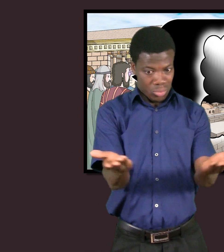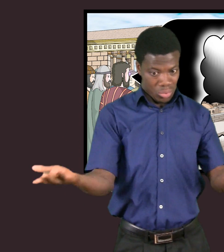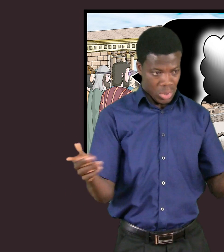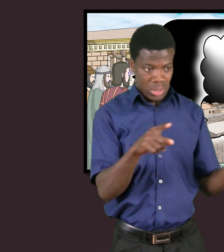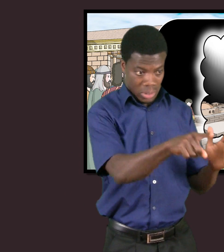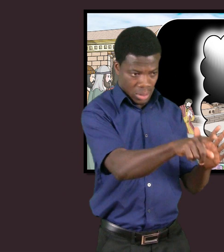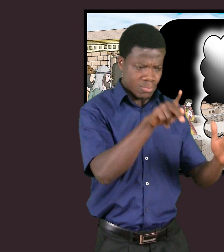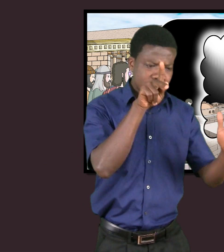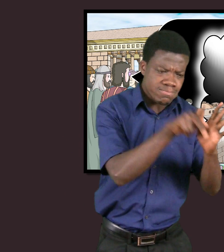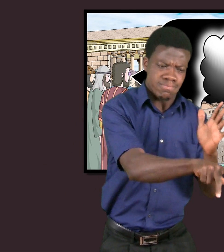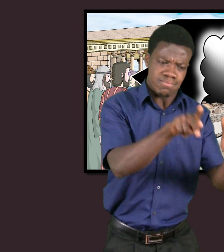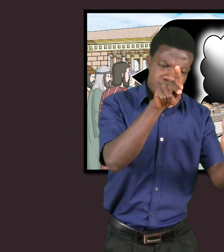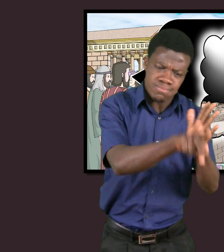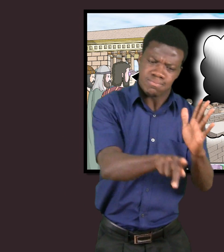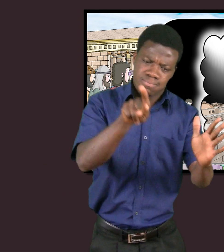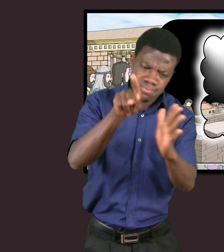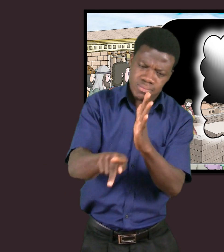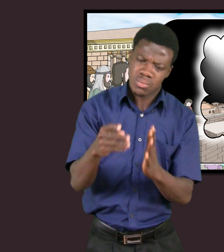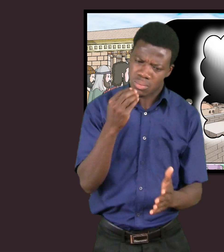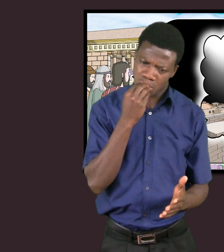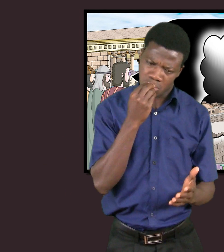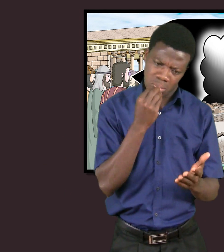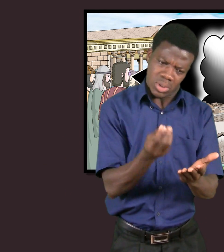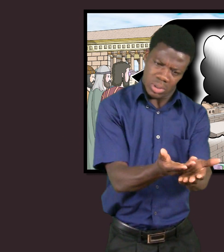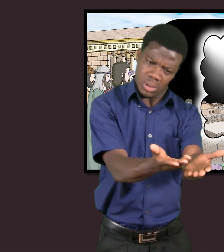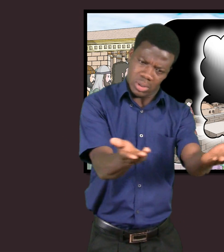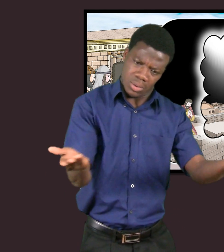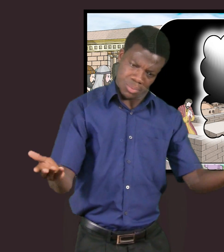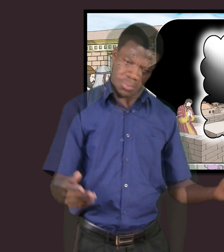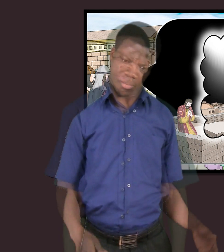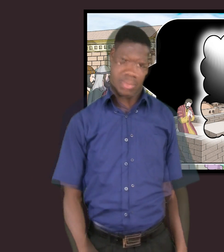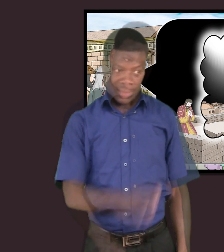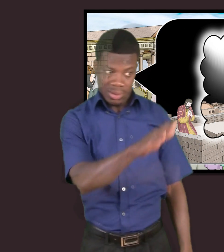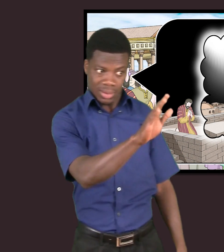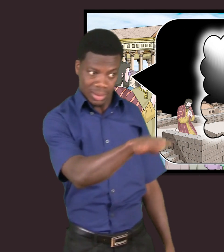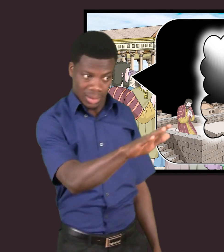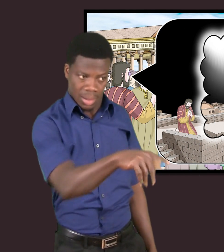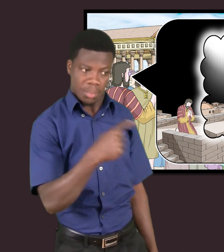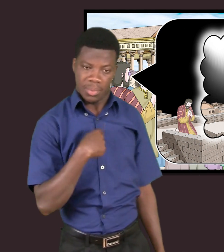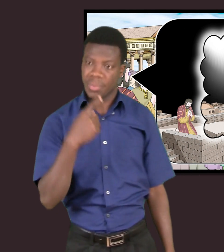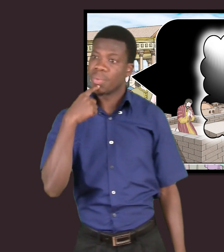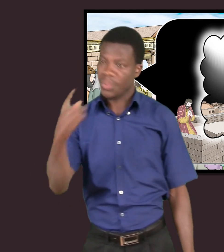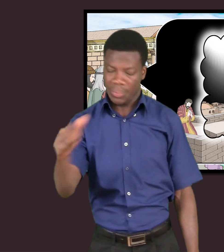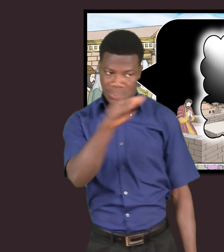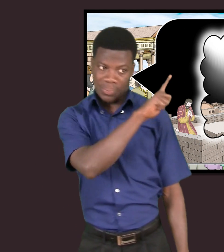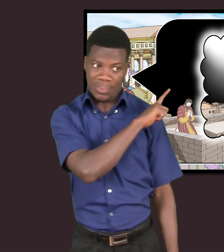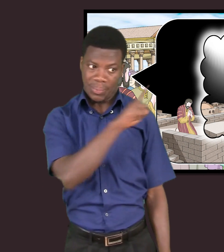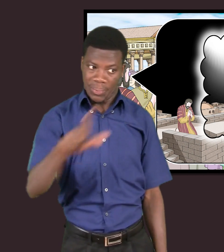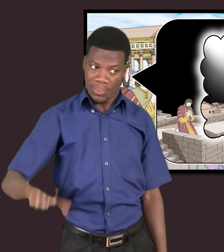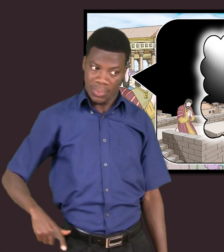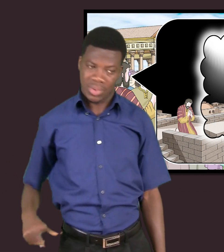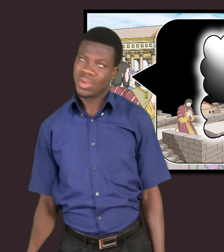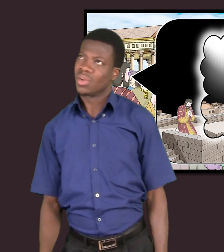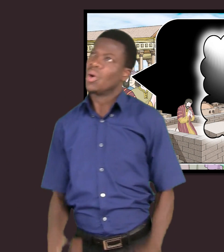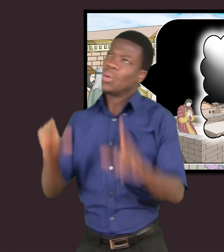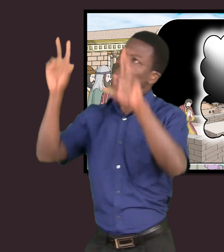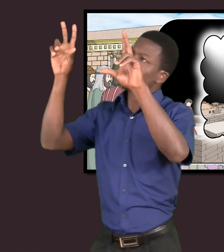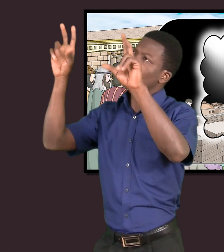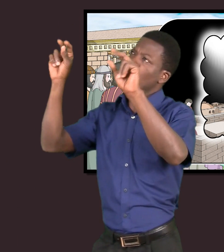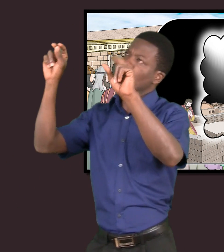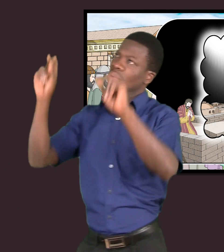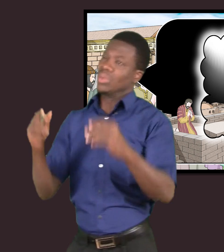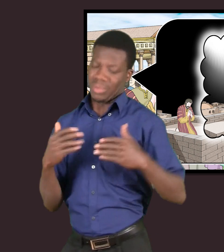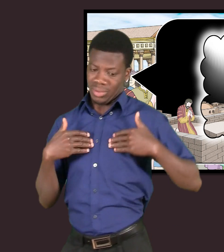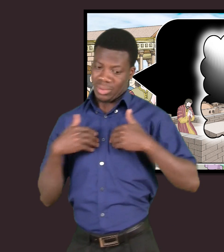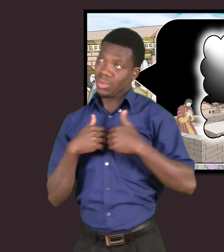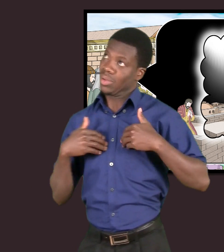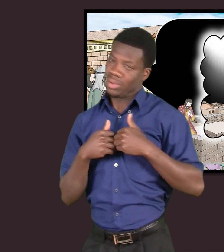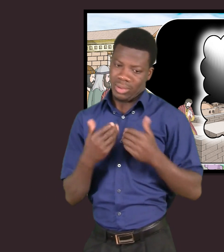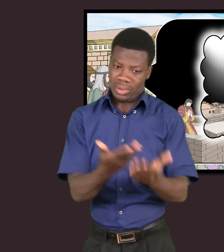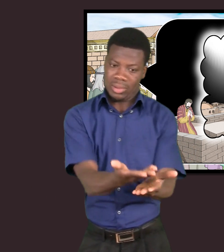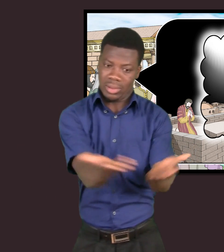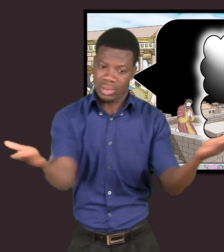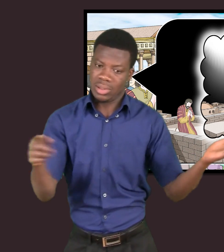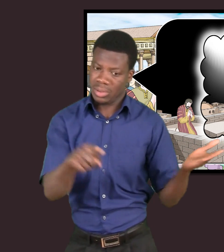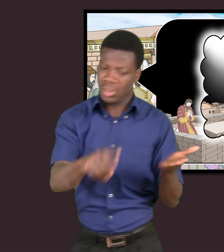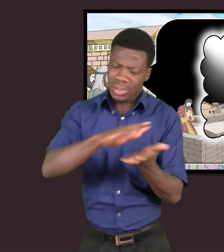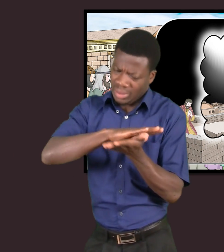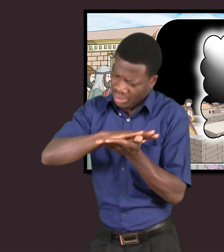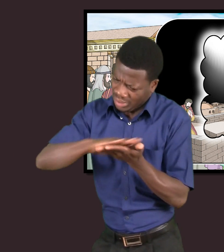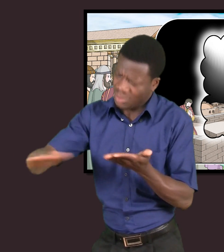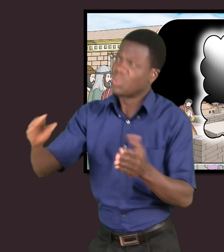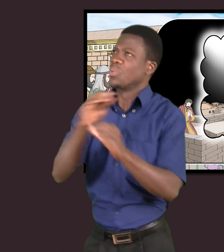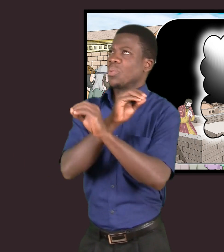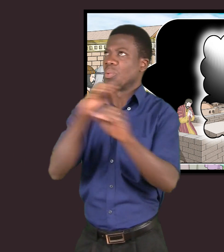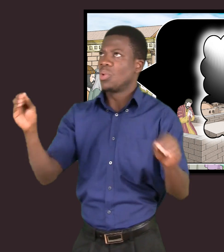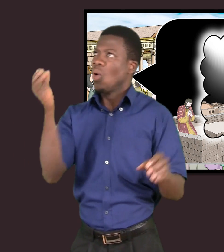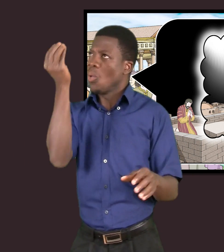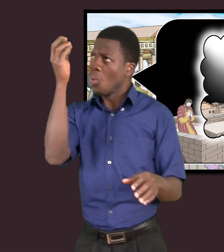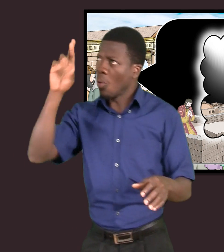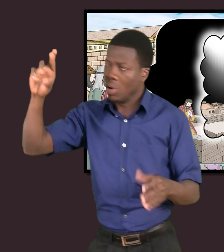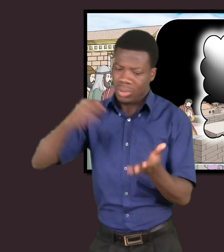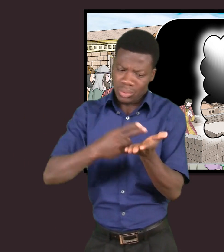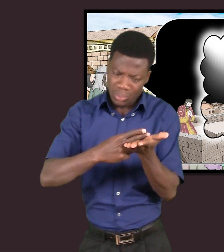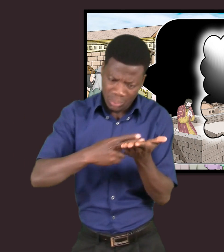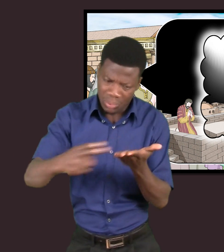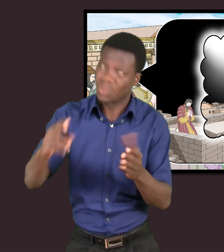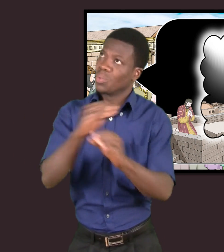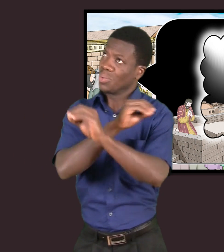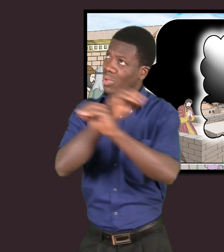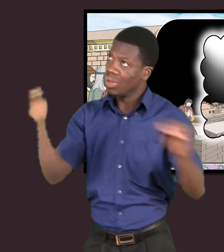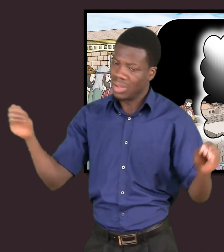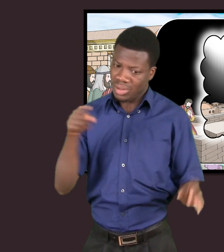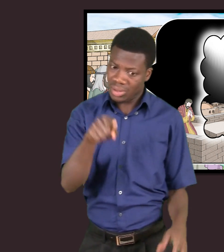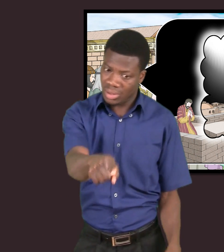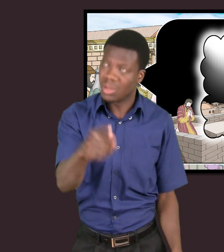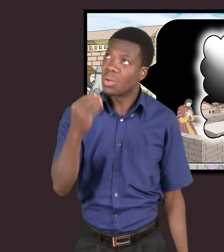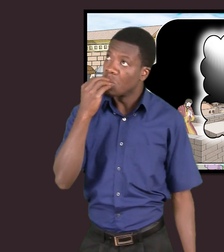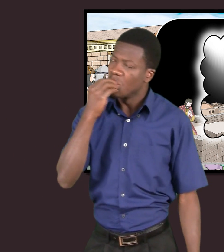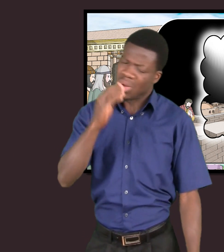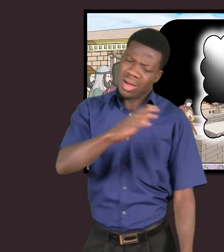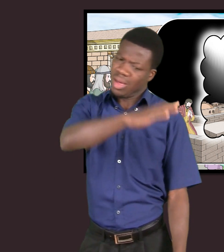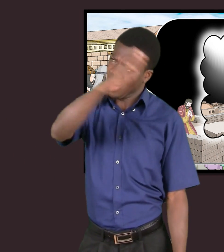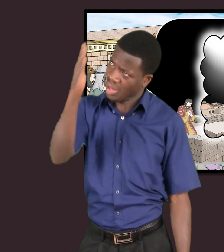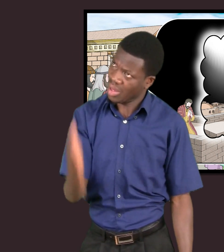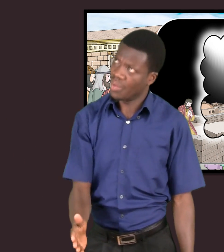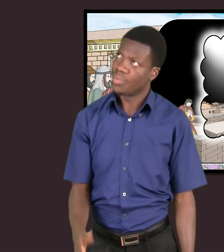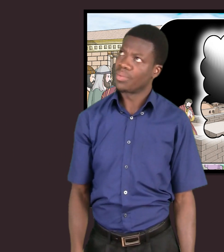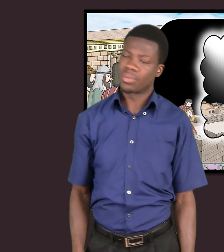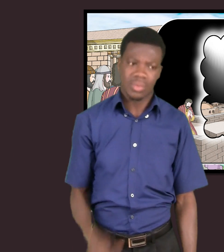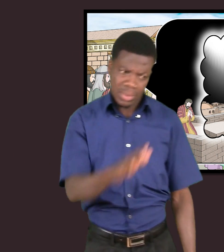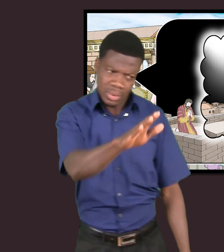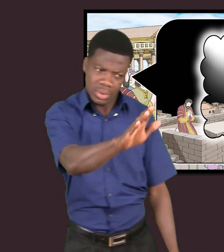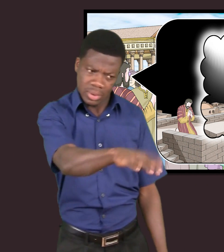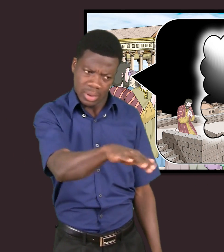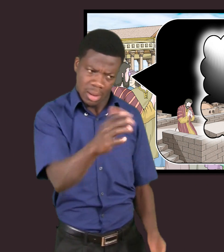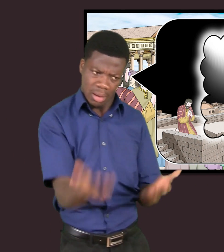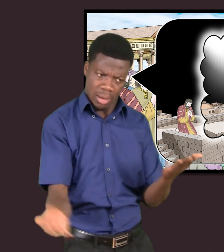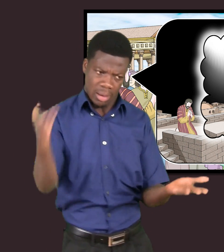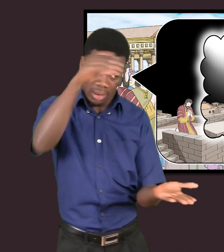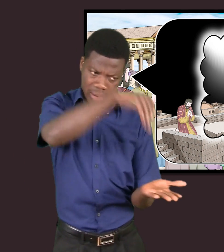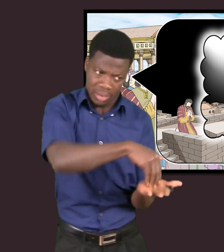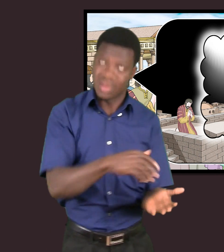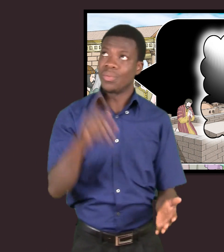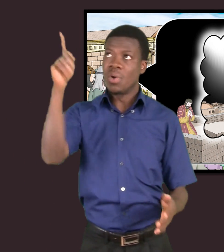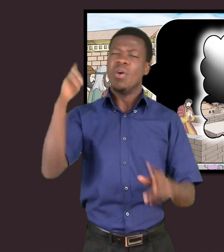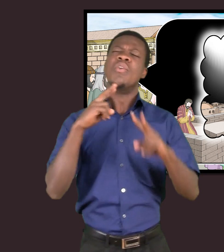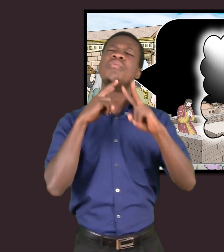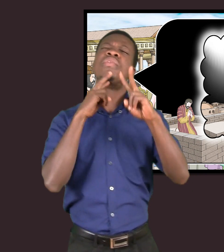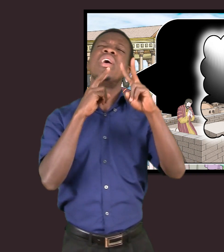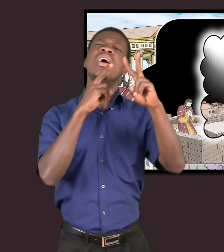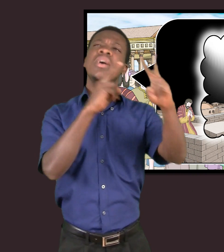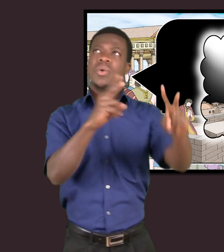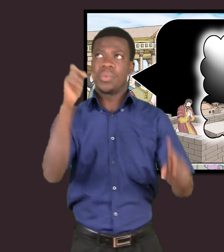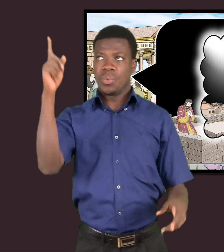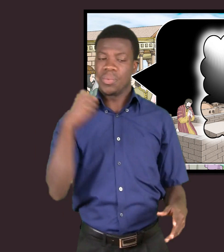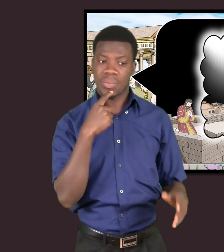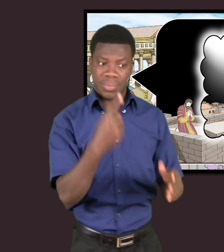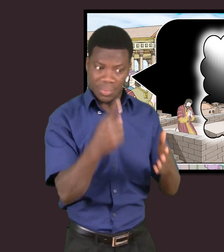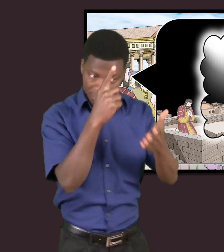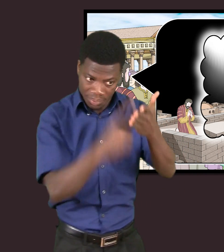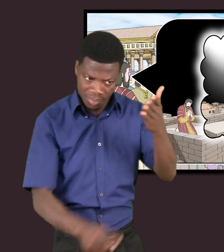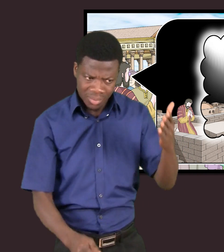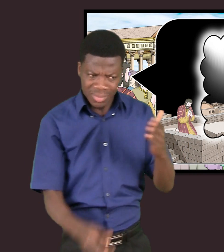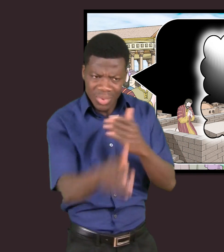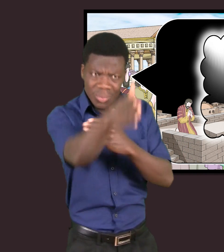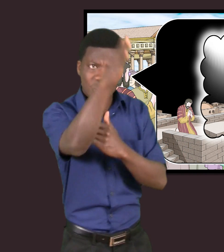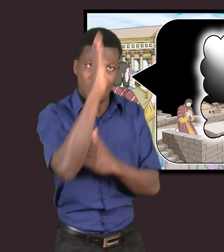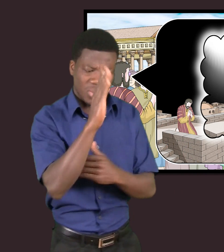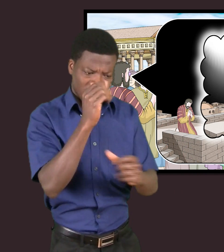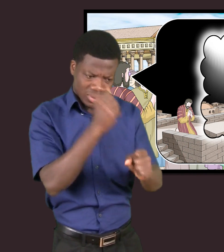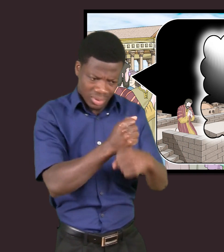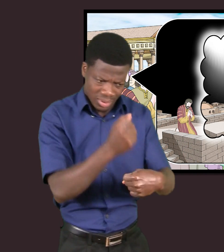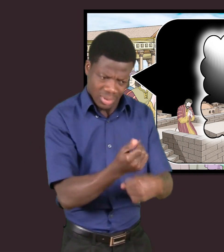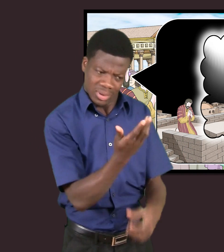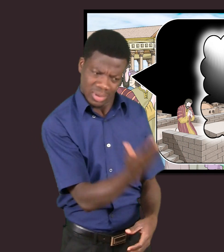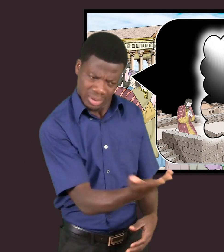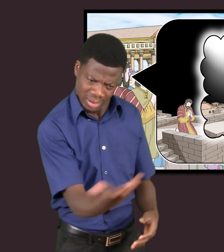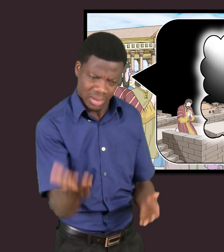‘No, Lord,’ I said, ‘for nothing impure or unclean has ever entered my mouth.’